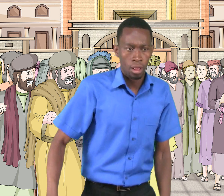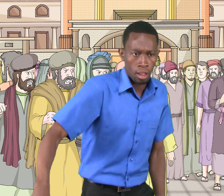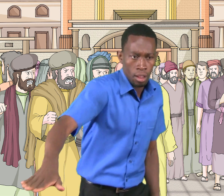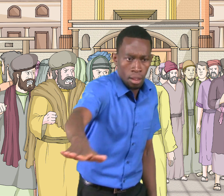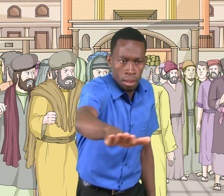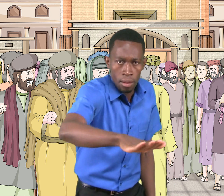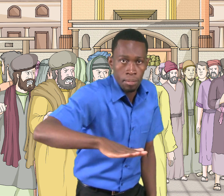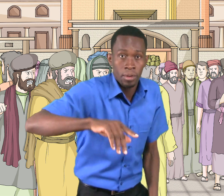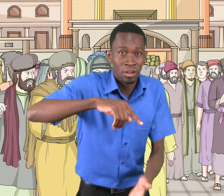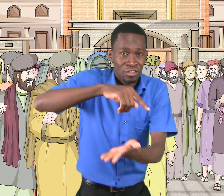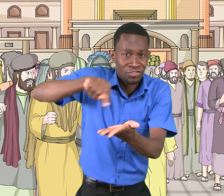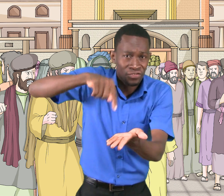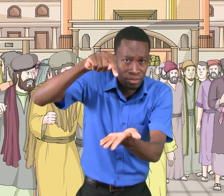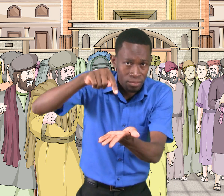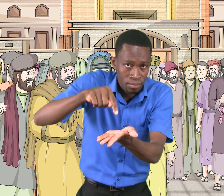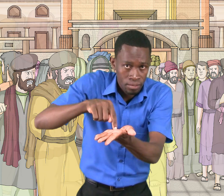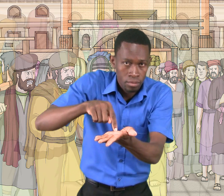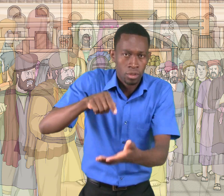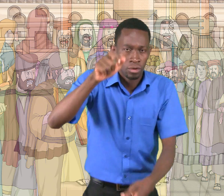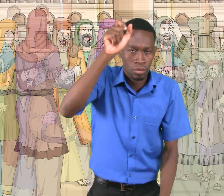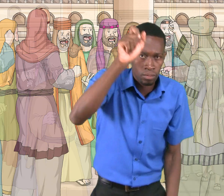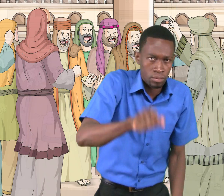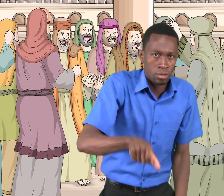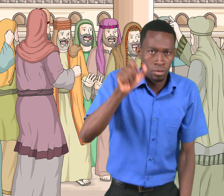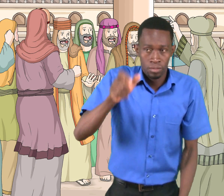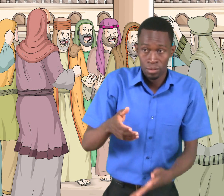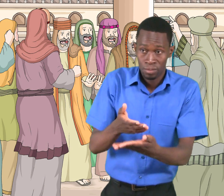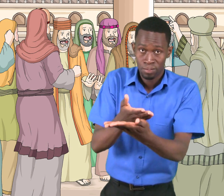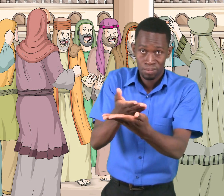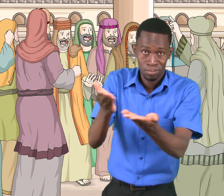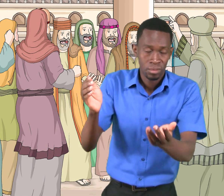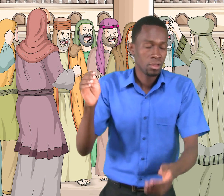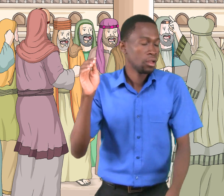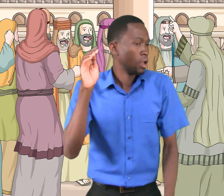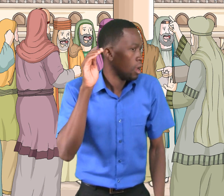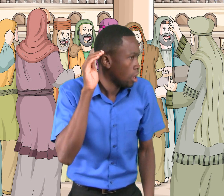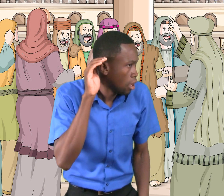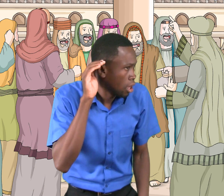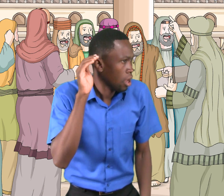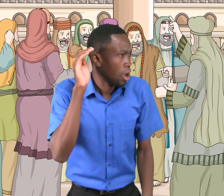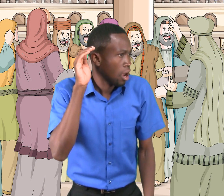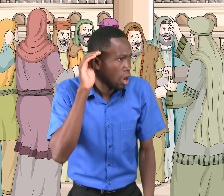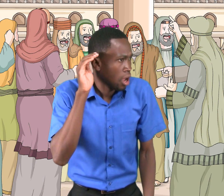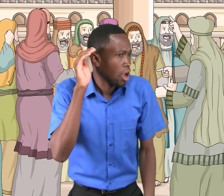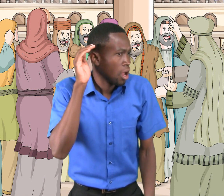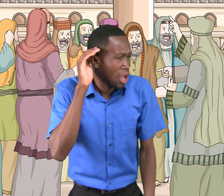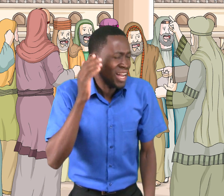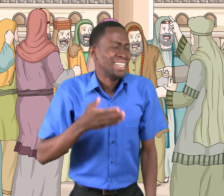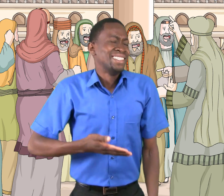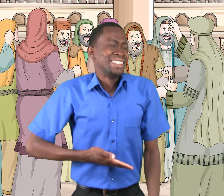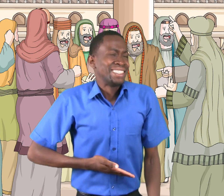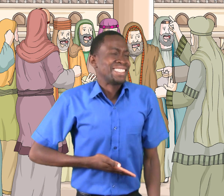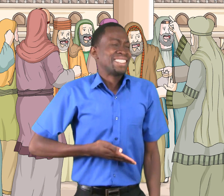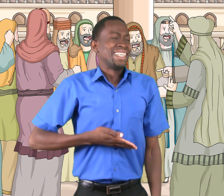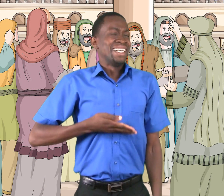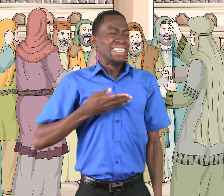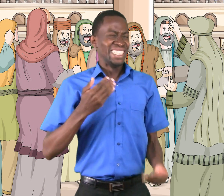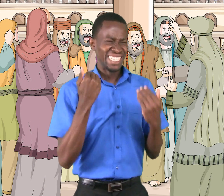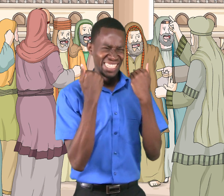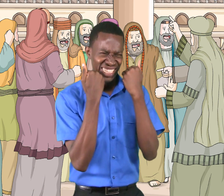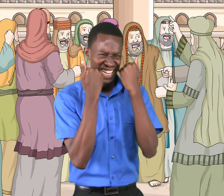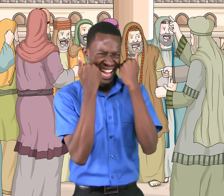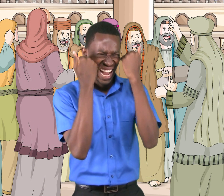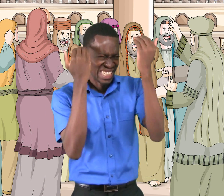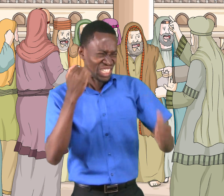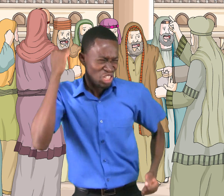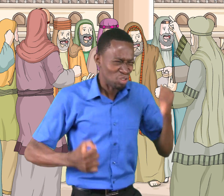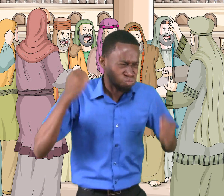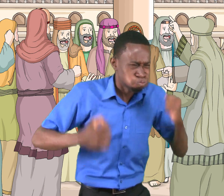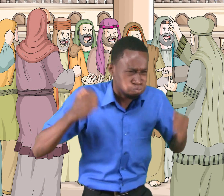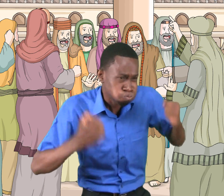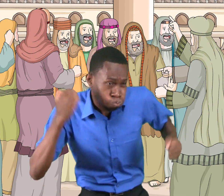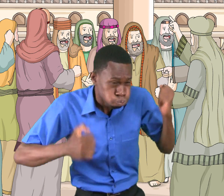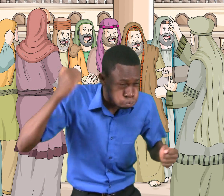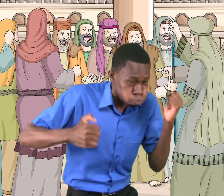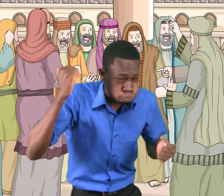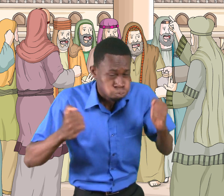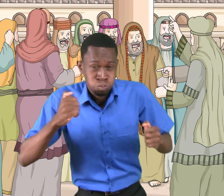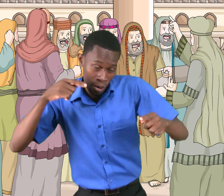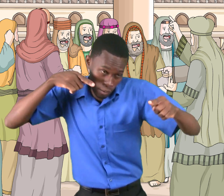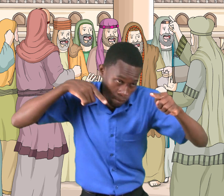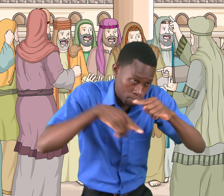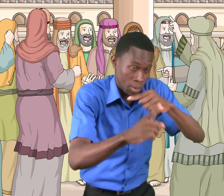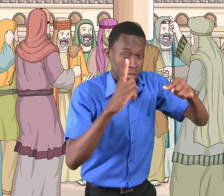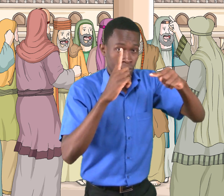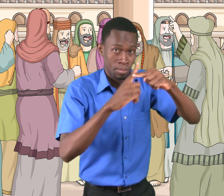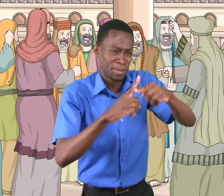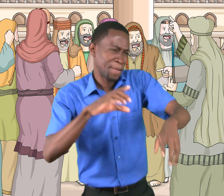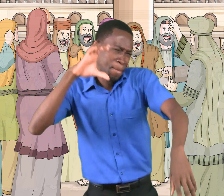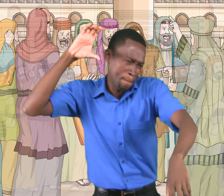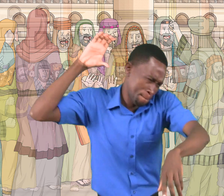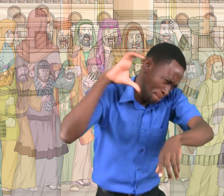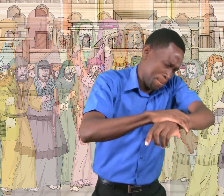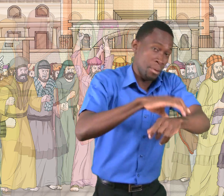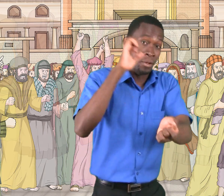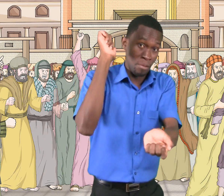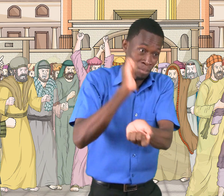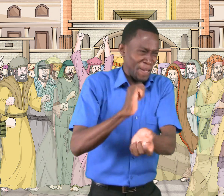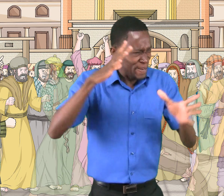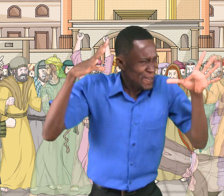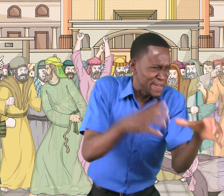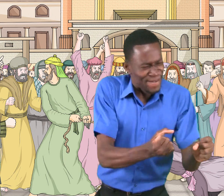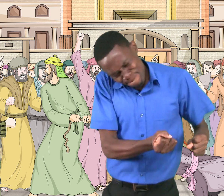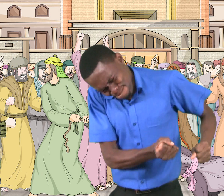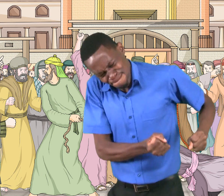The whole city was stirred up, and the people rushed together.